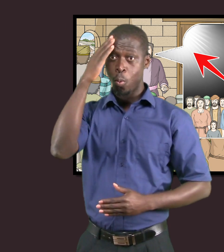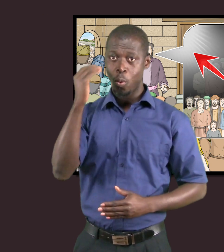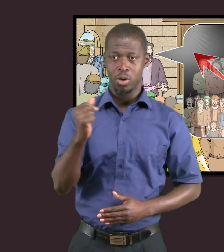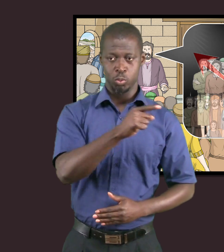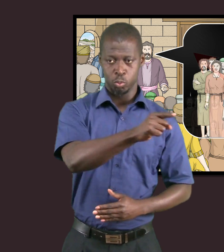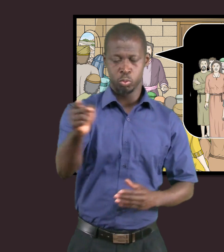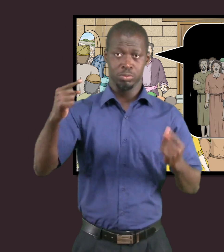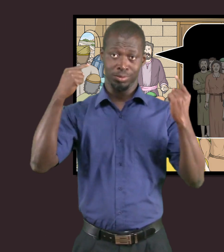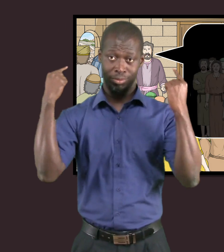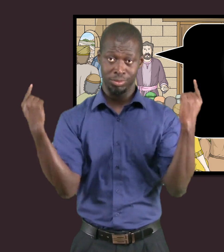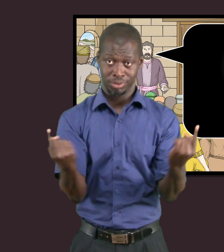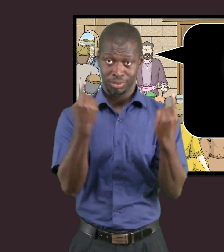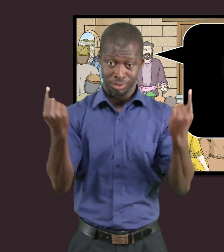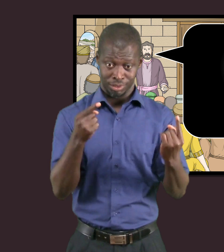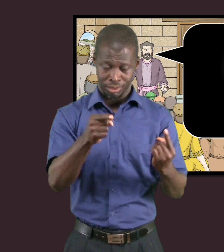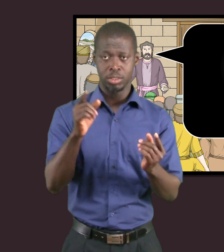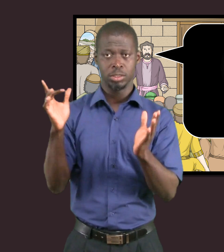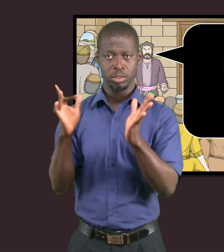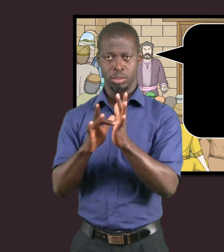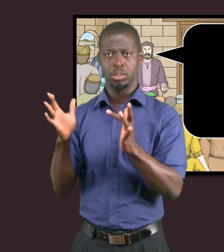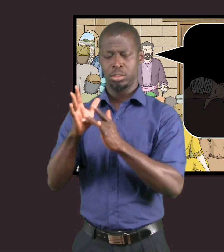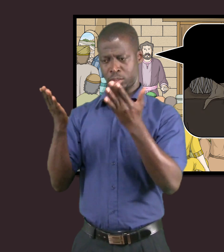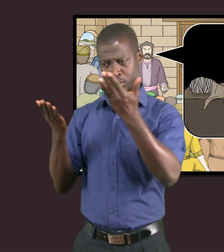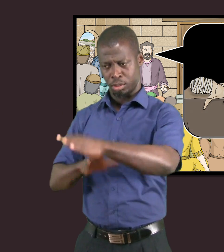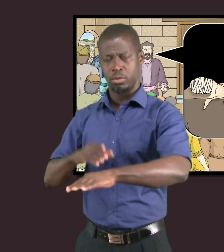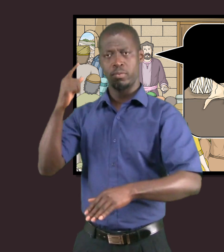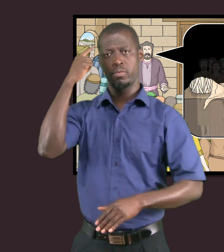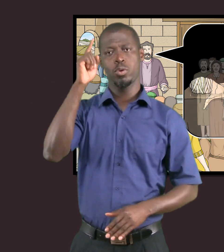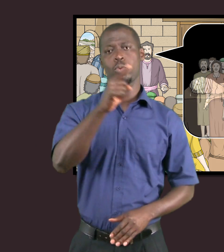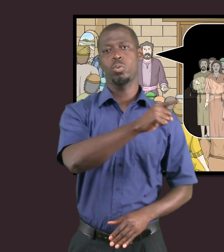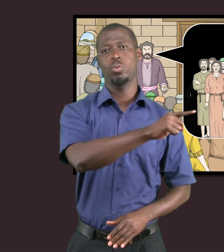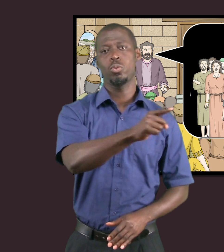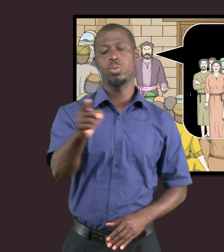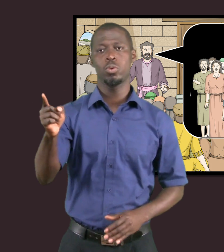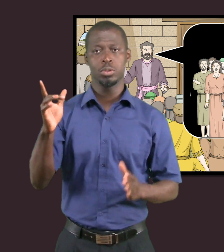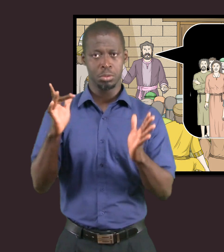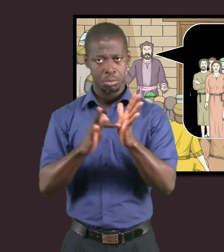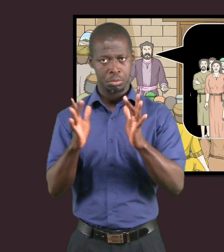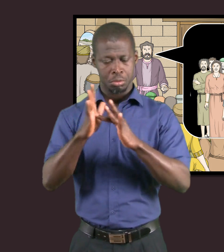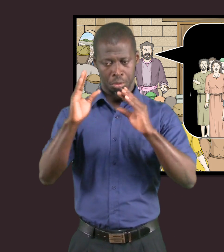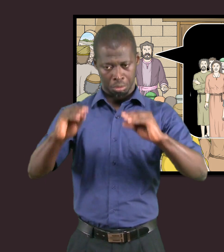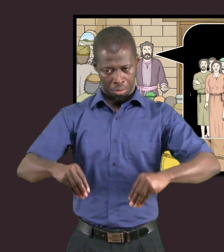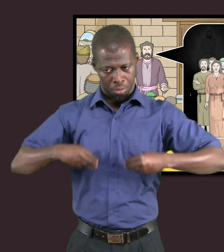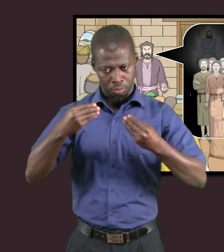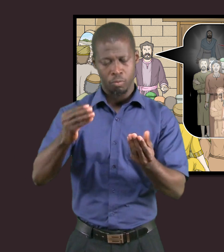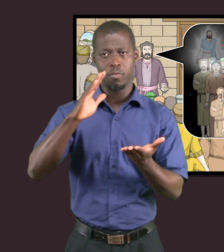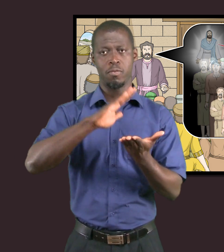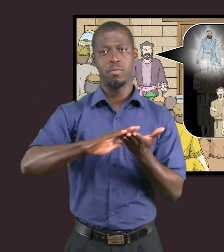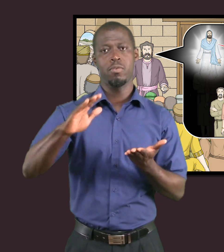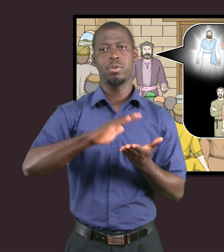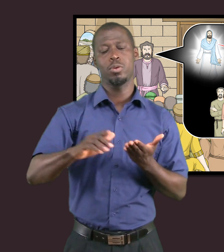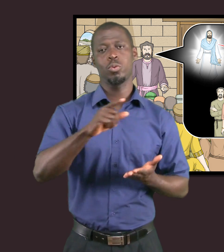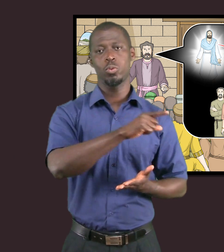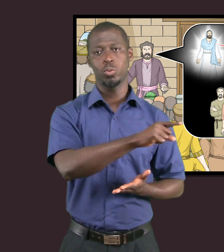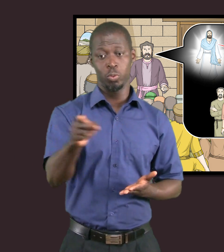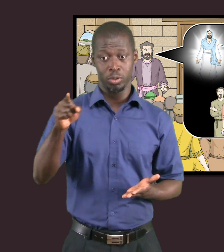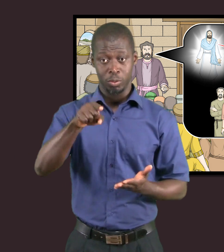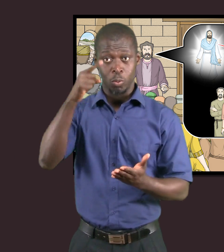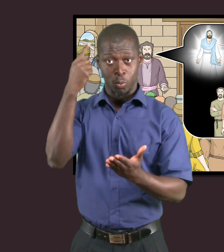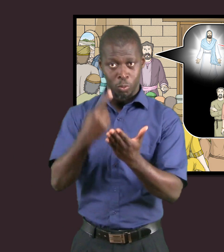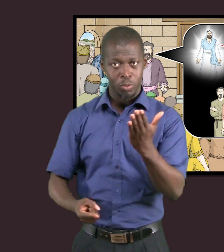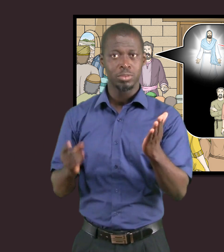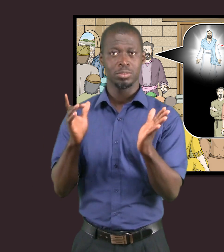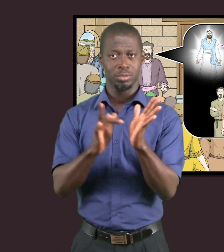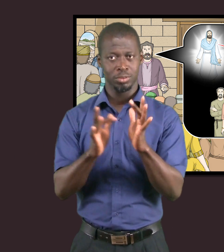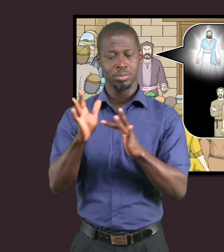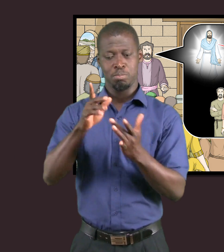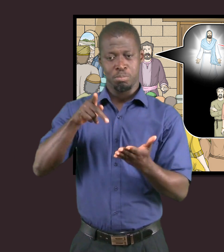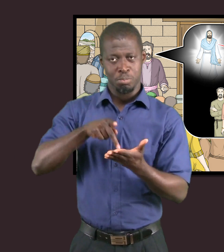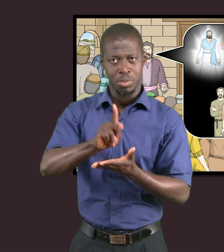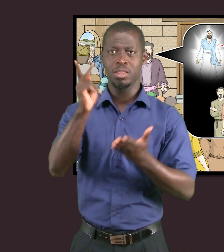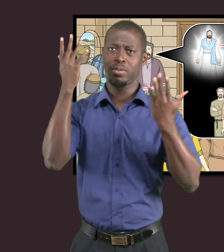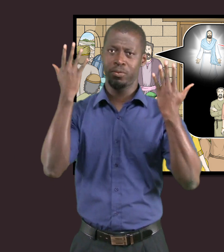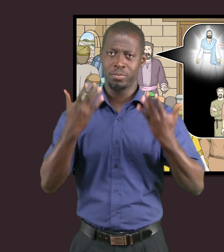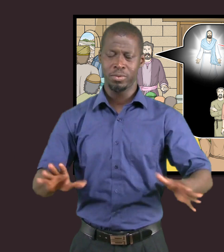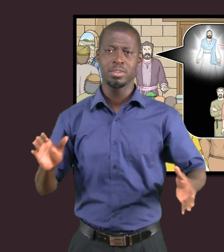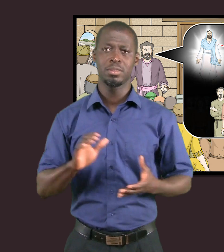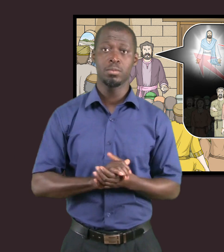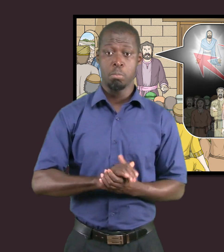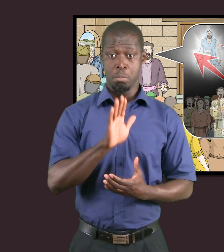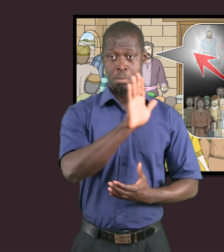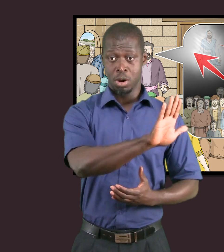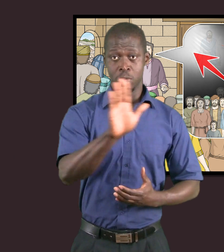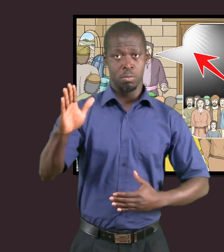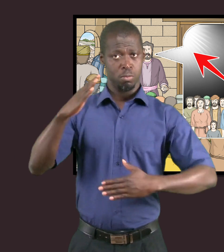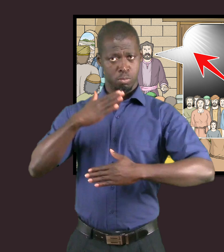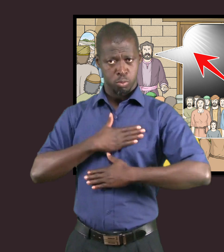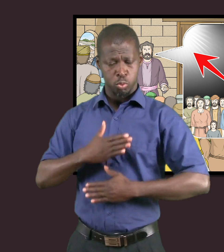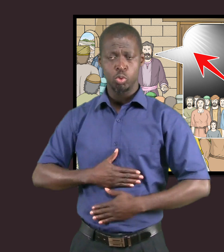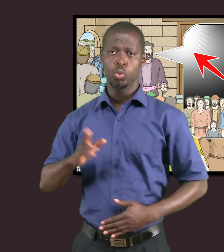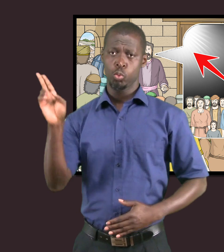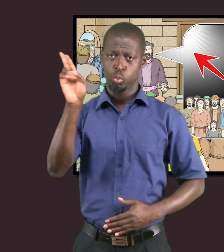You are not your own; you were bought at a price.